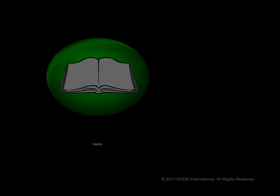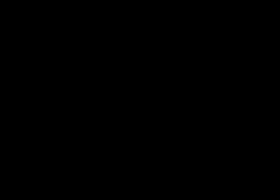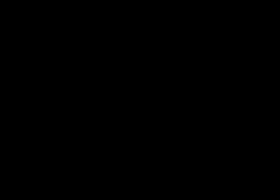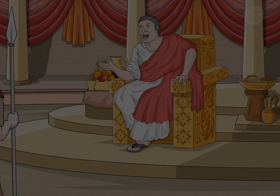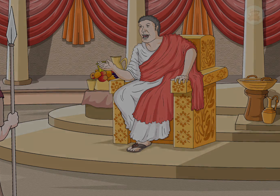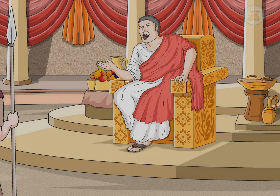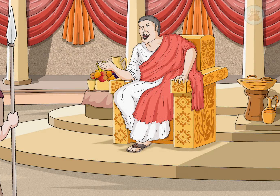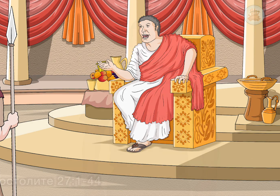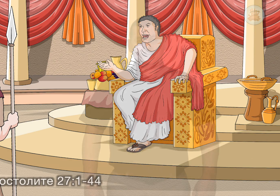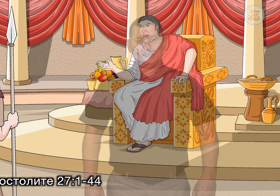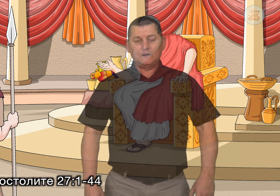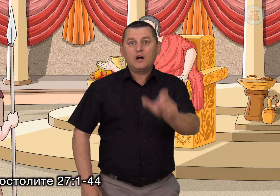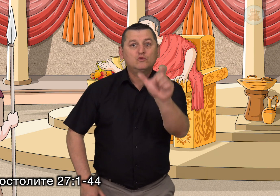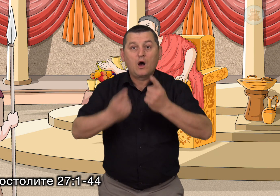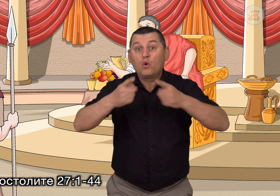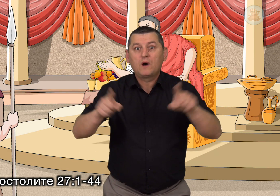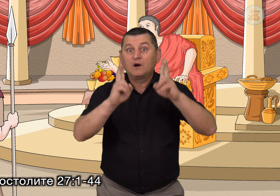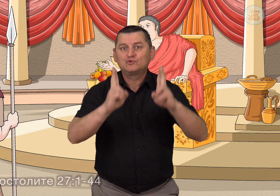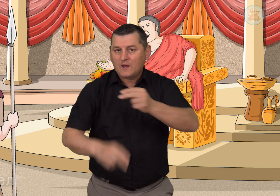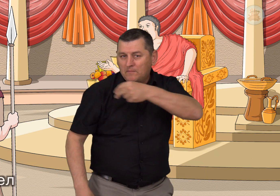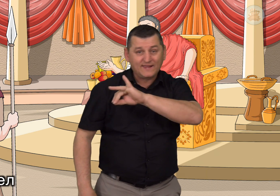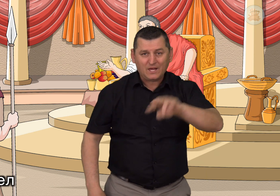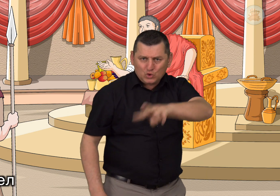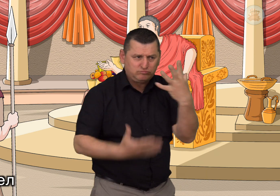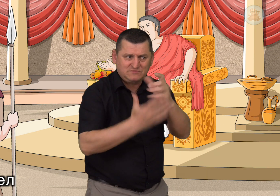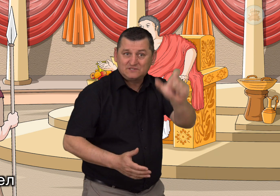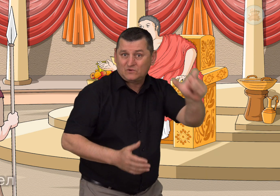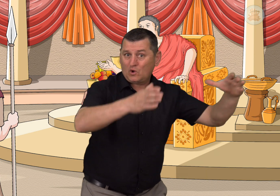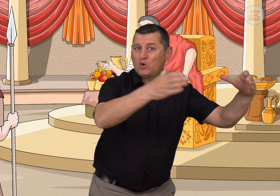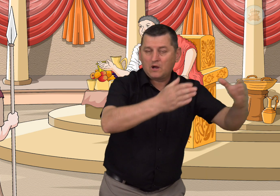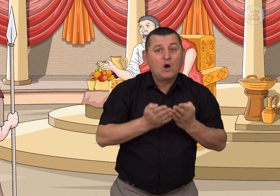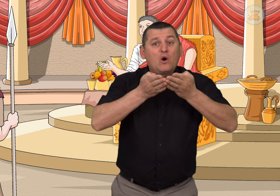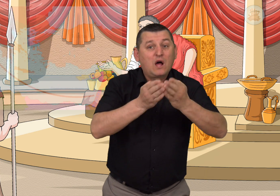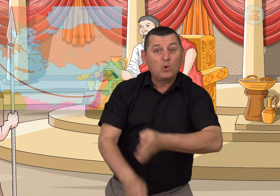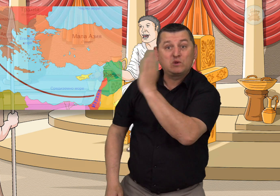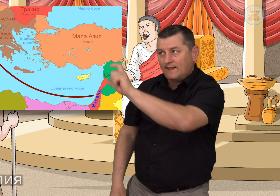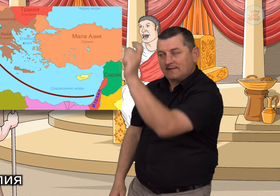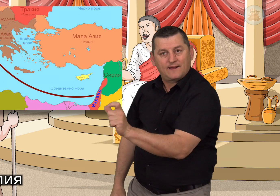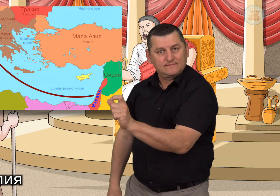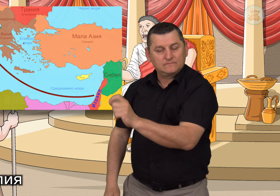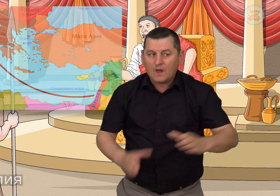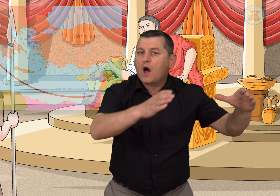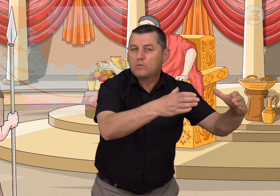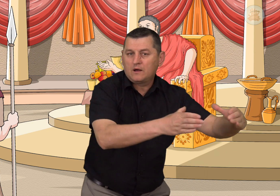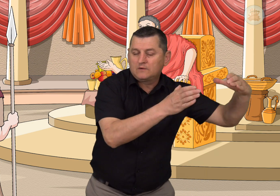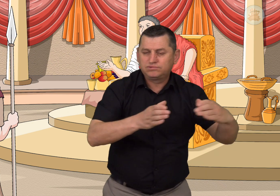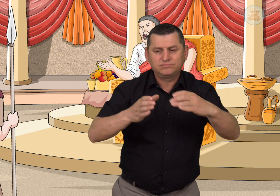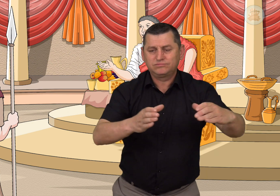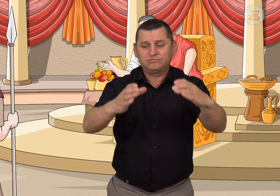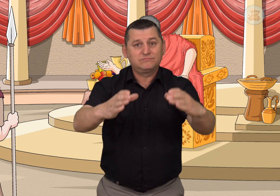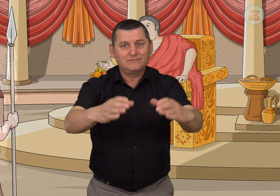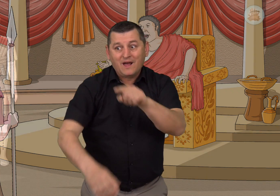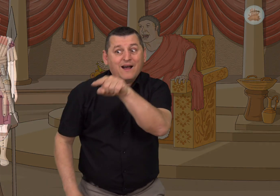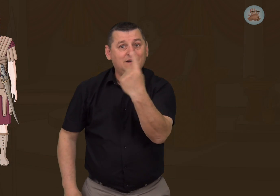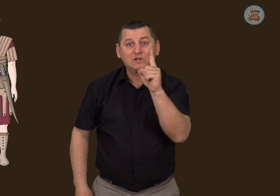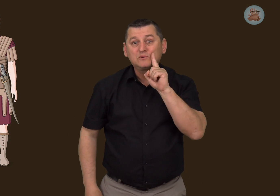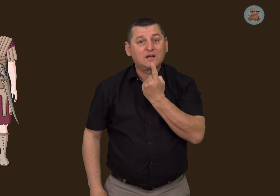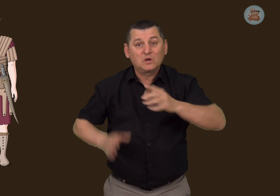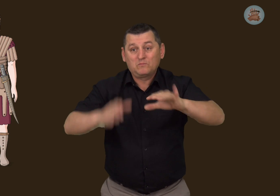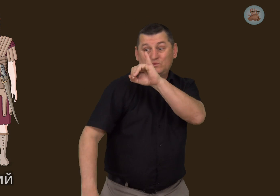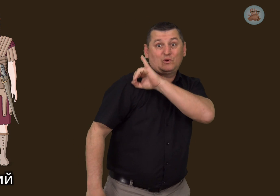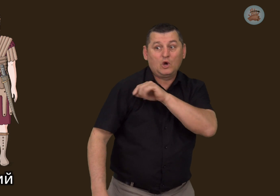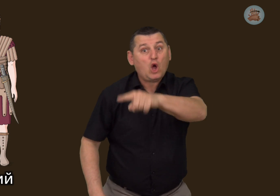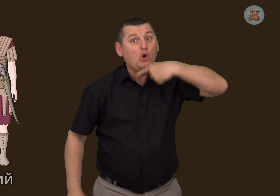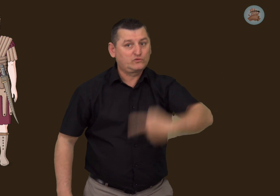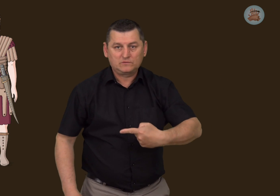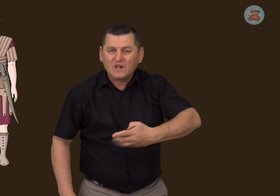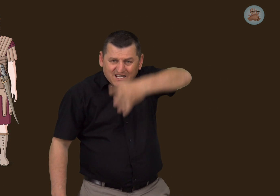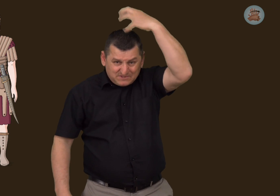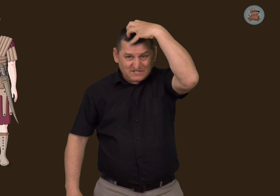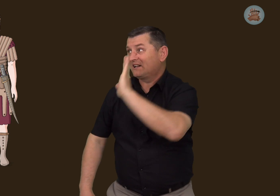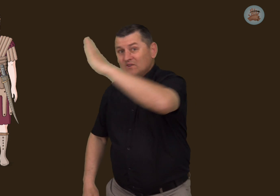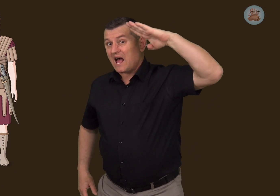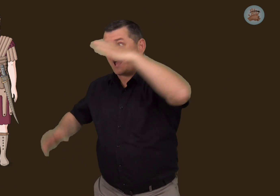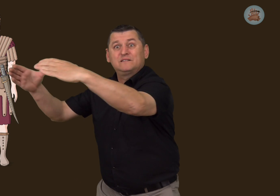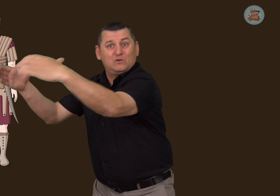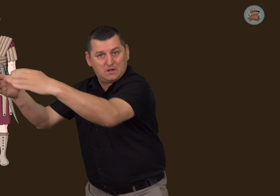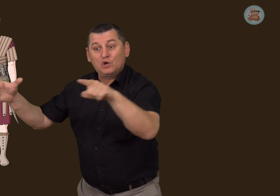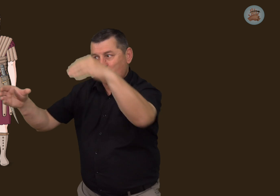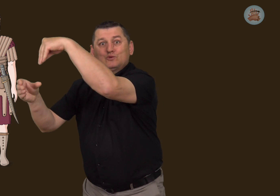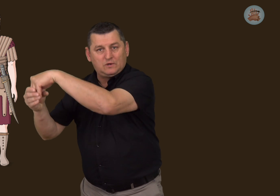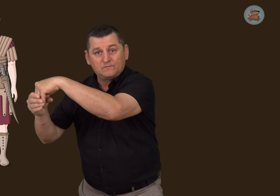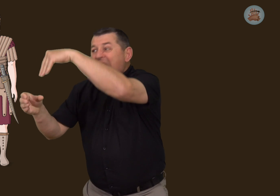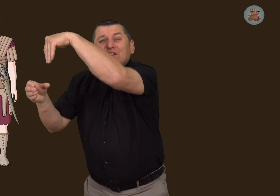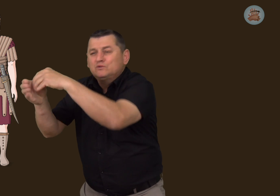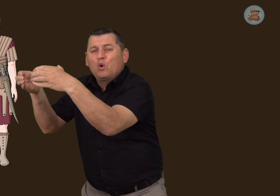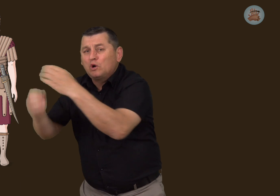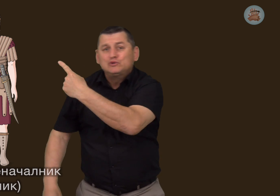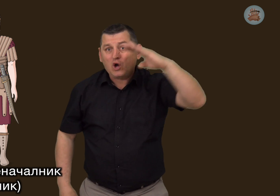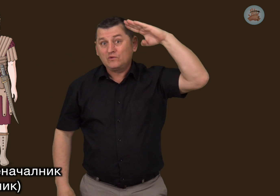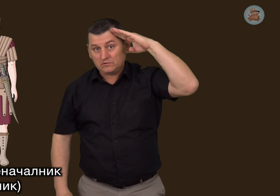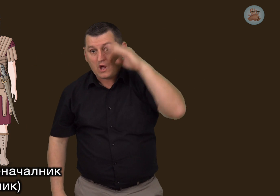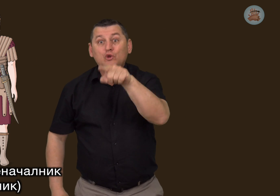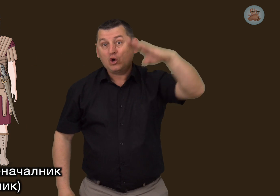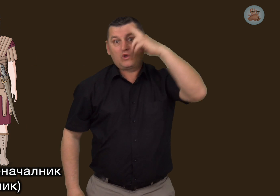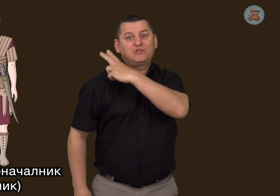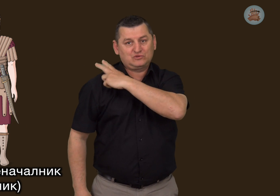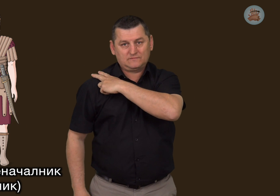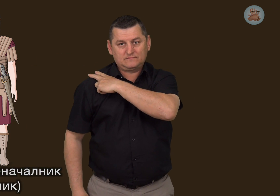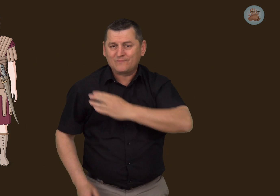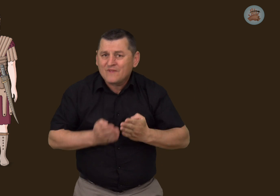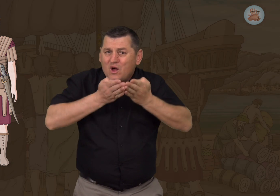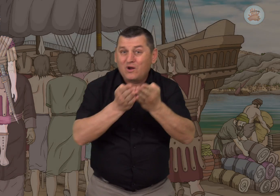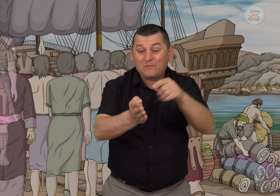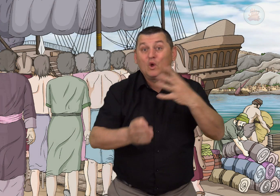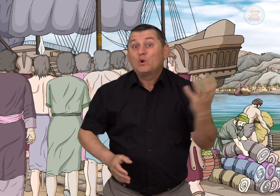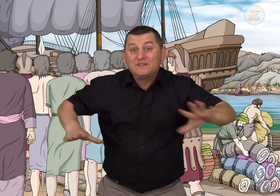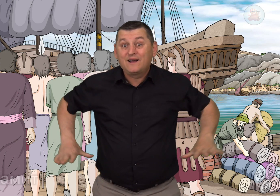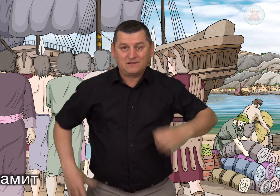When it was decided that we would sail for Italy, Paul and some other prisoners were handed over to a centurion named Julius, who belonged to the Imperial Regiment.